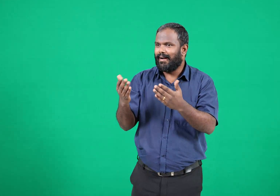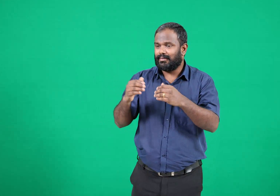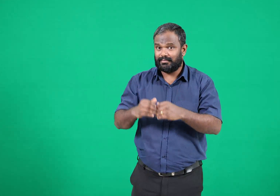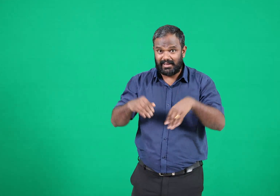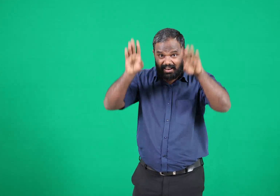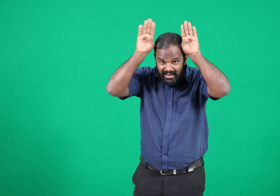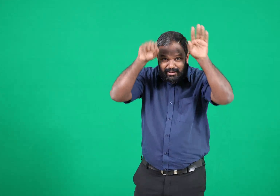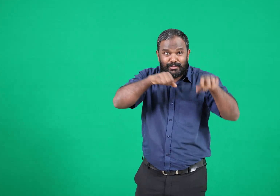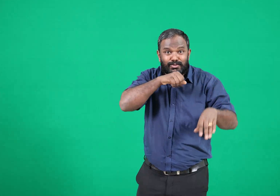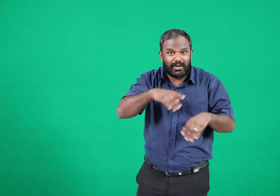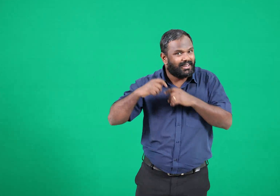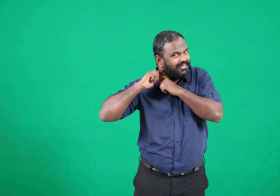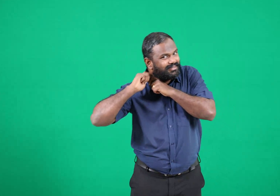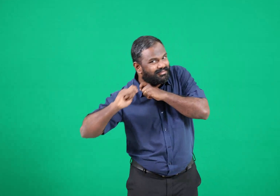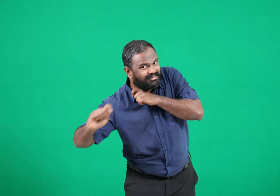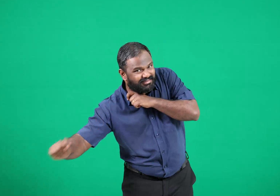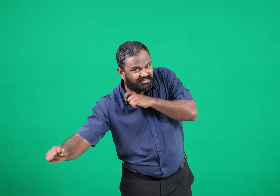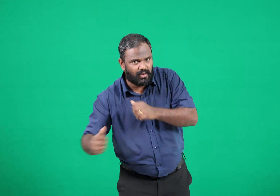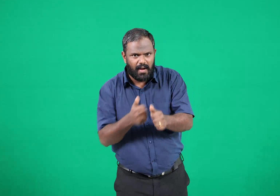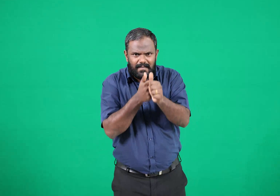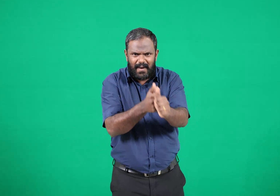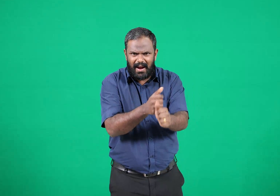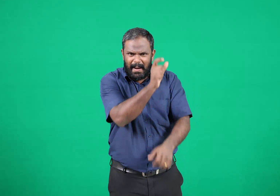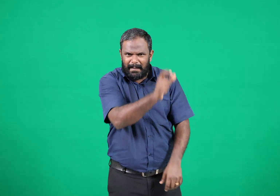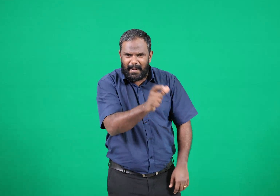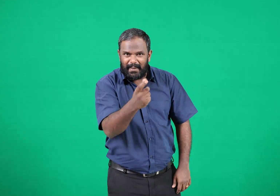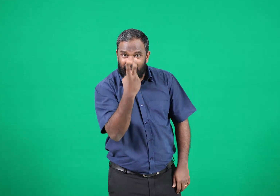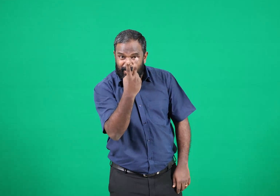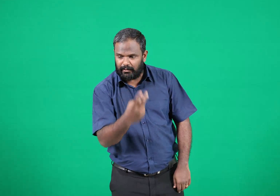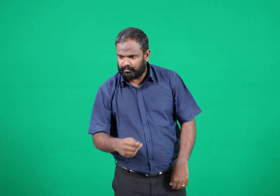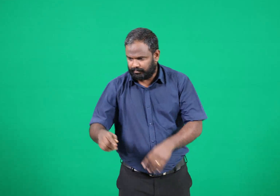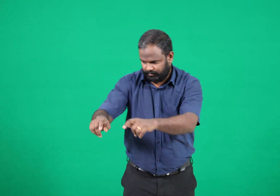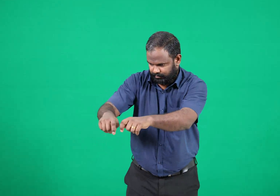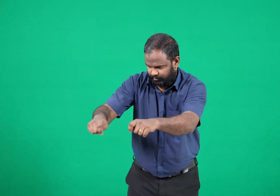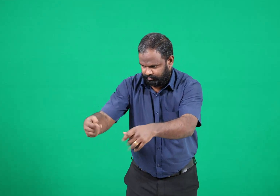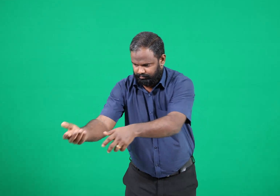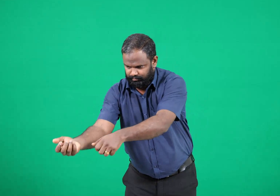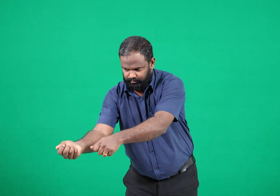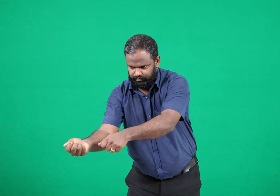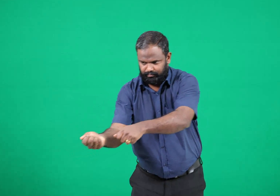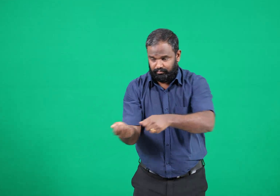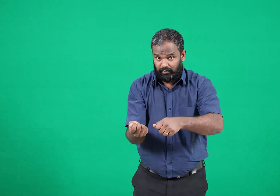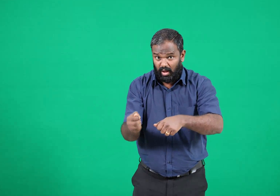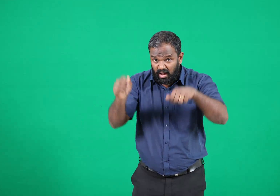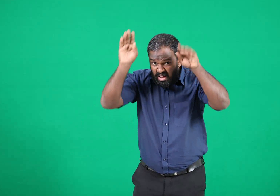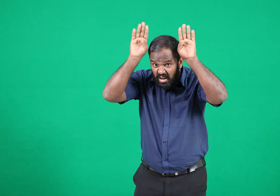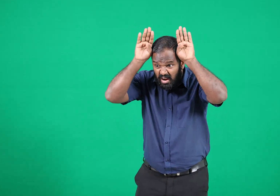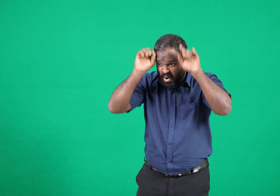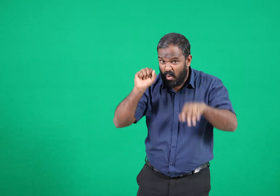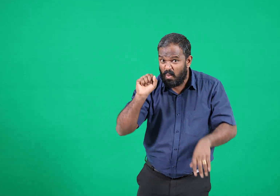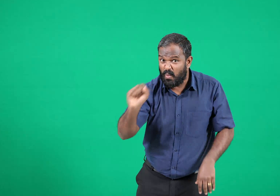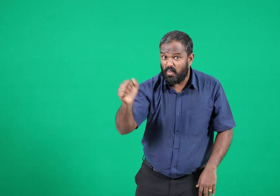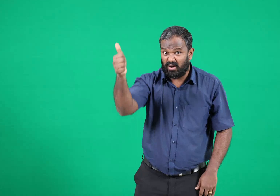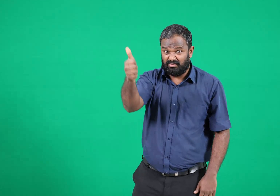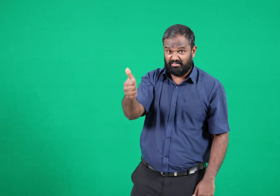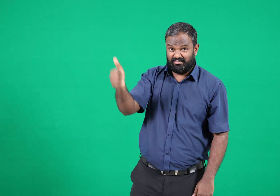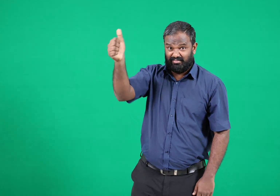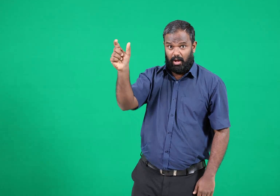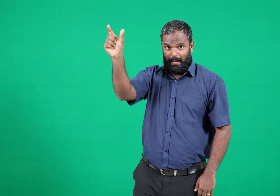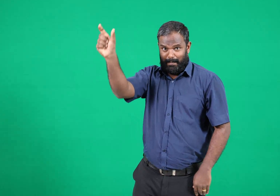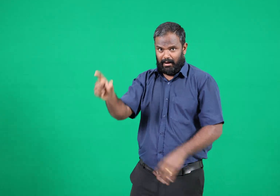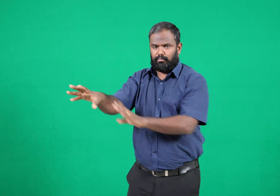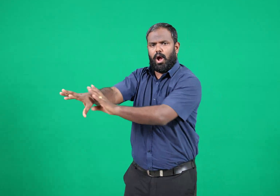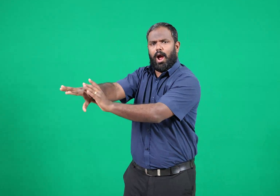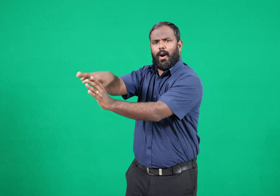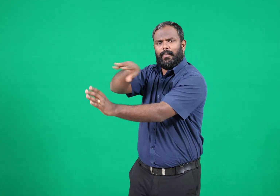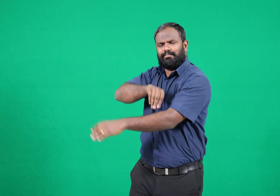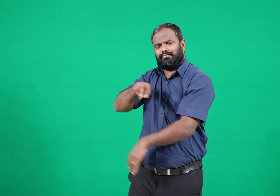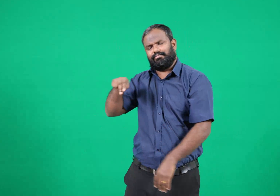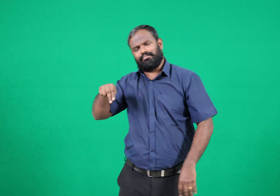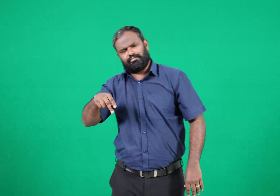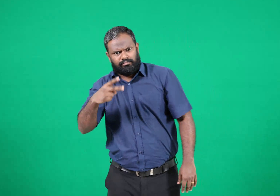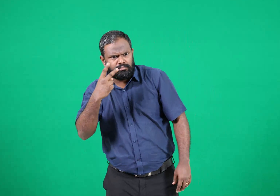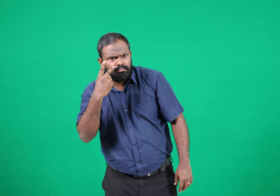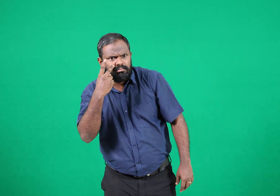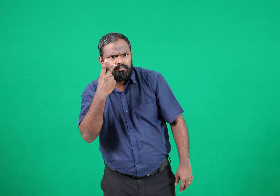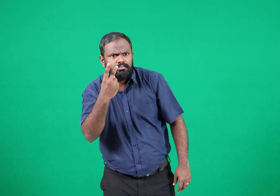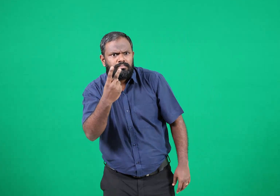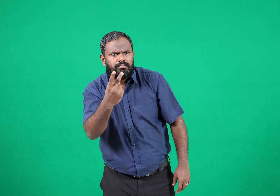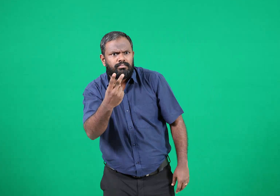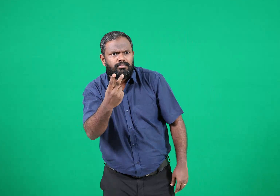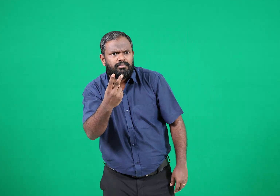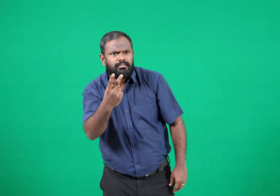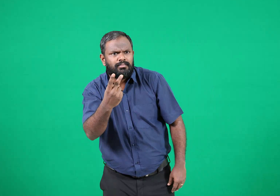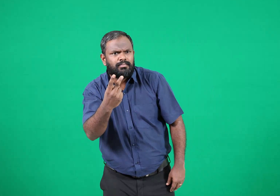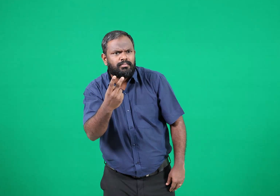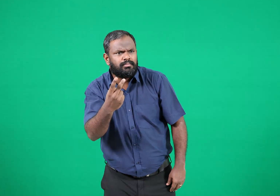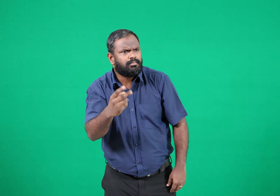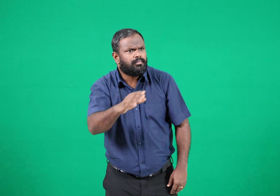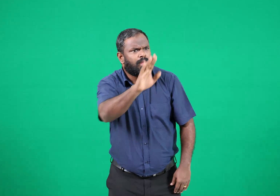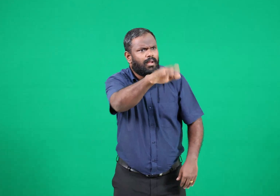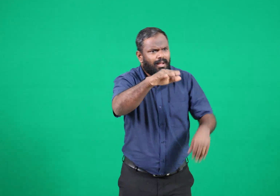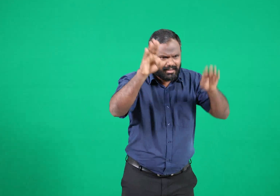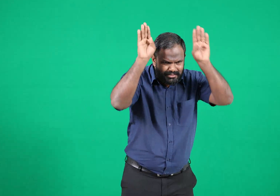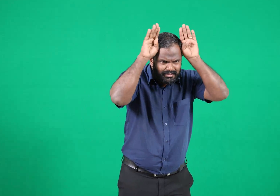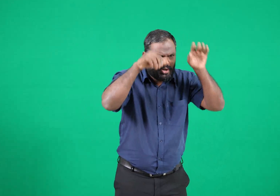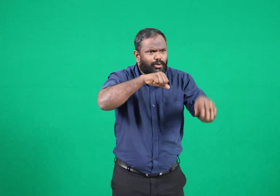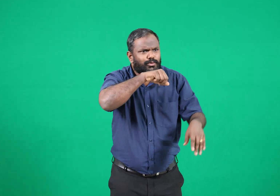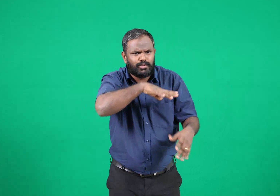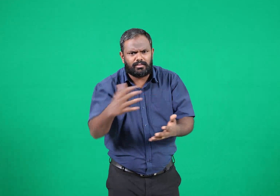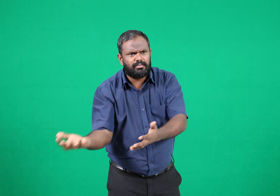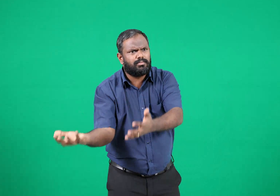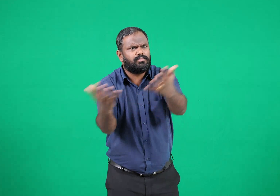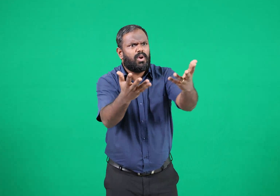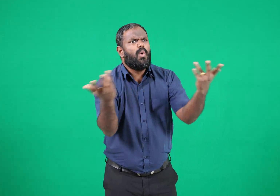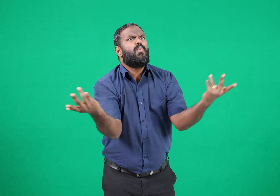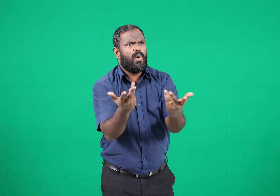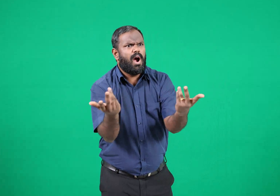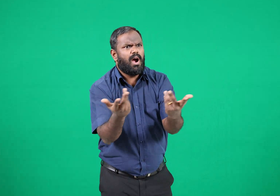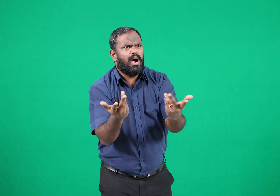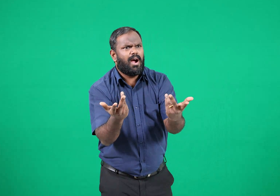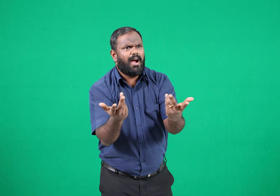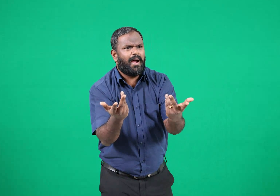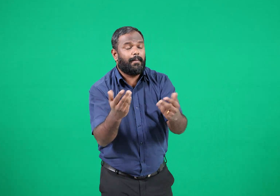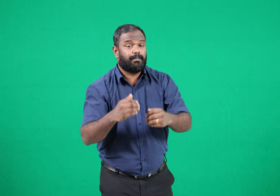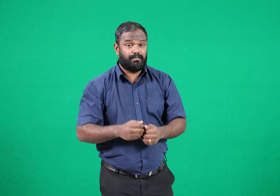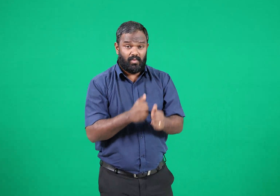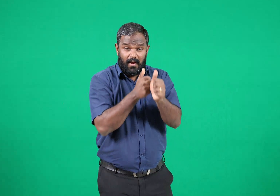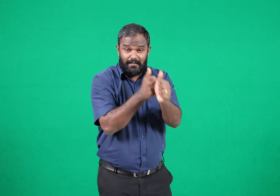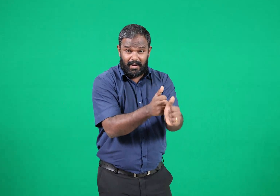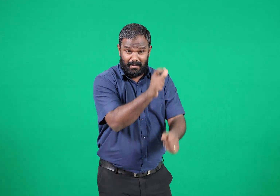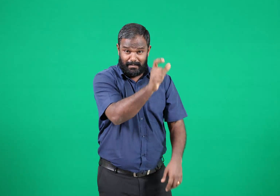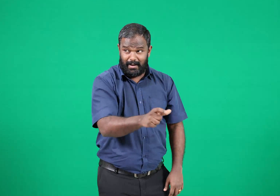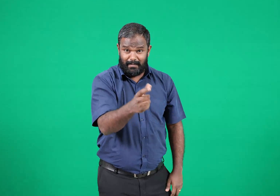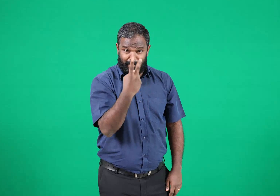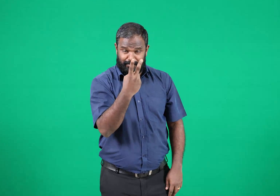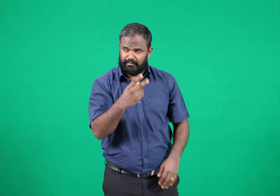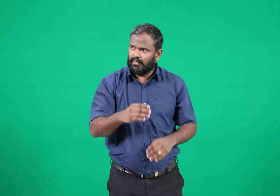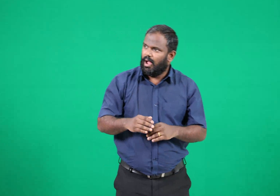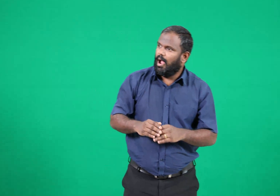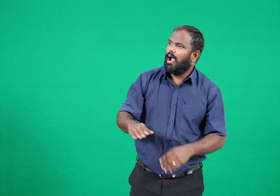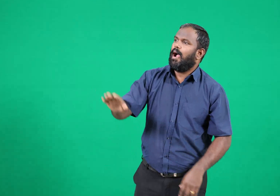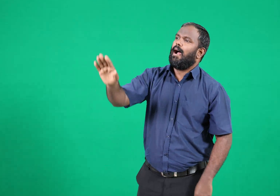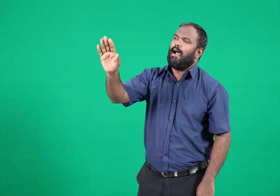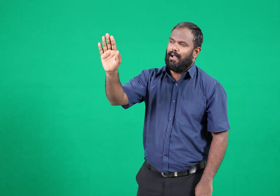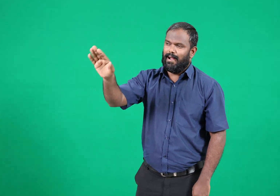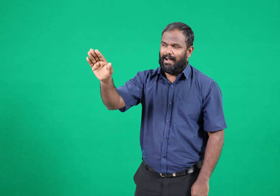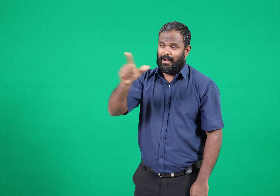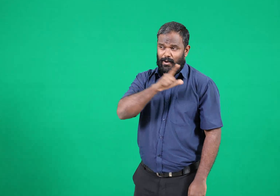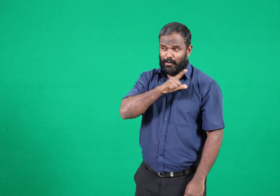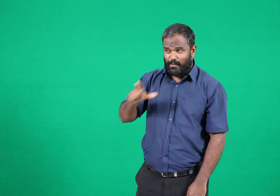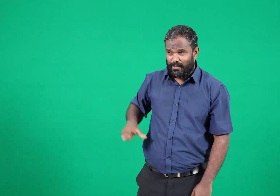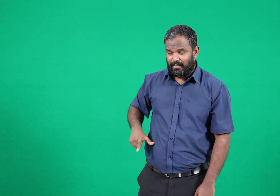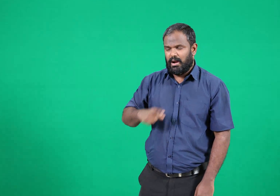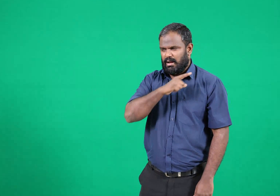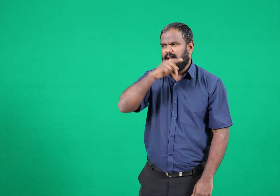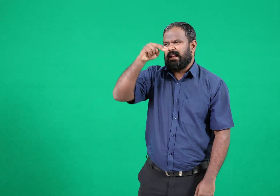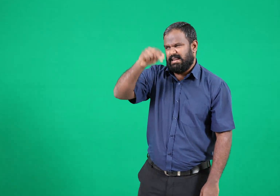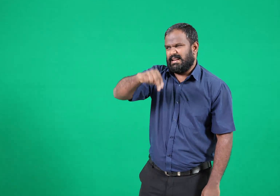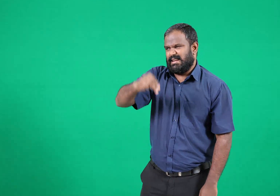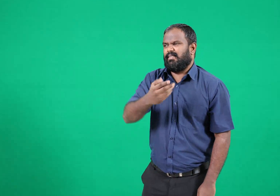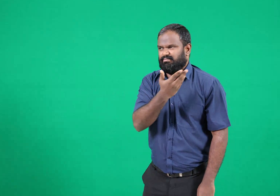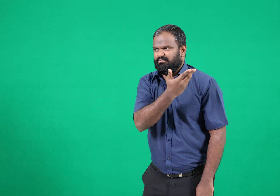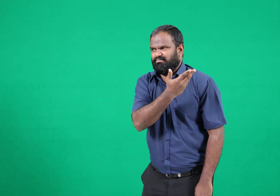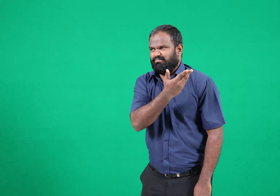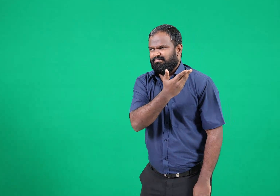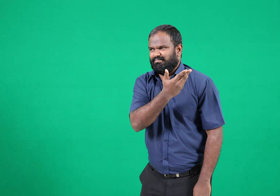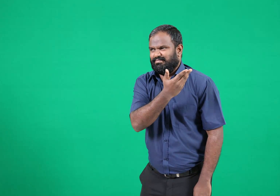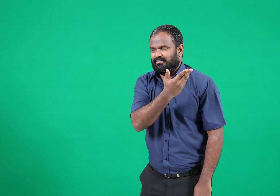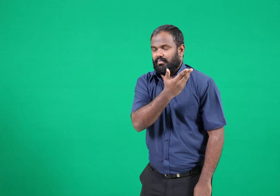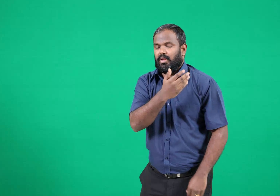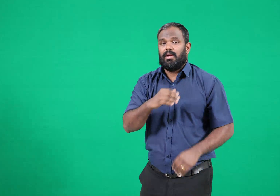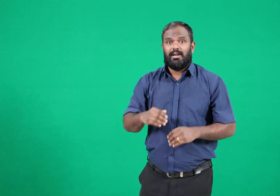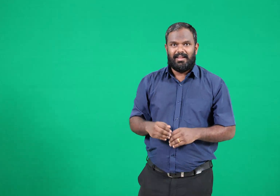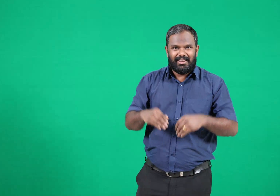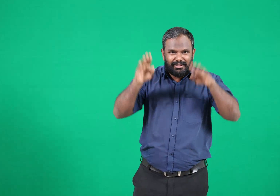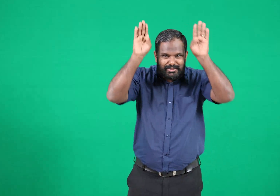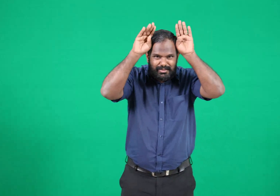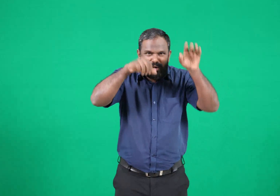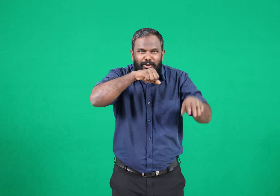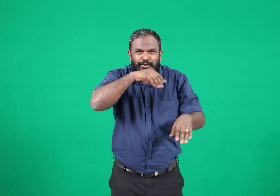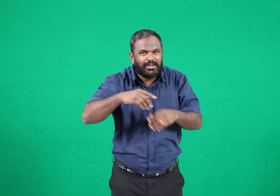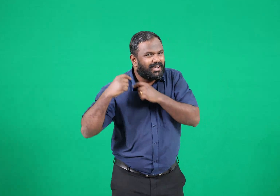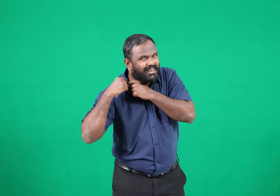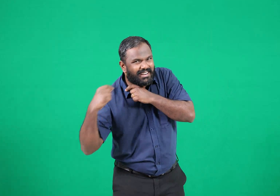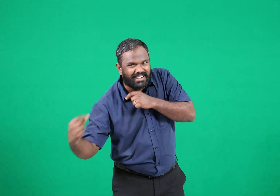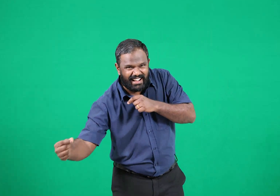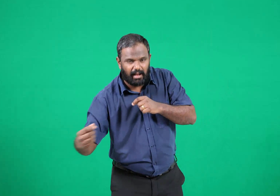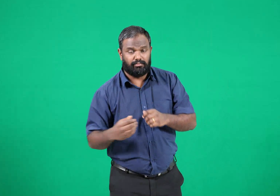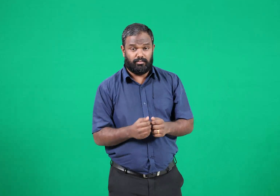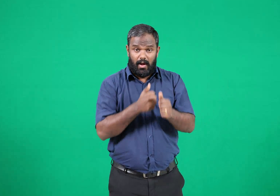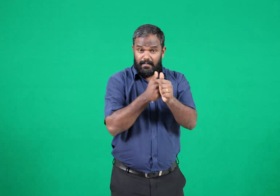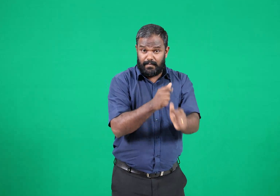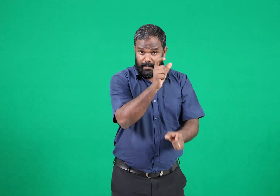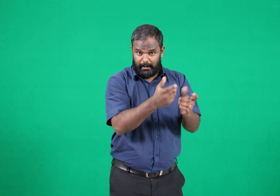As they were untying the colt, its owners asked, "Why are you untying the colt?"